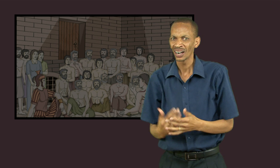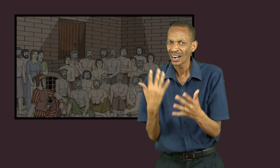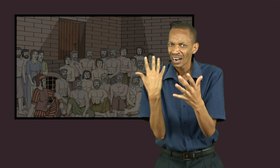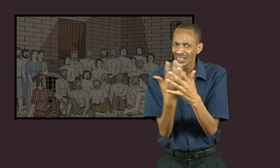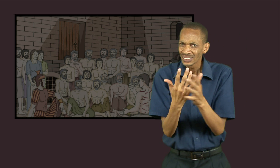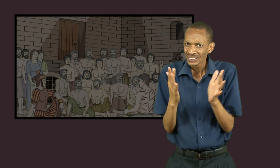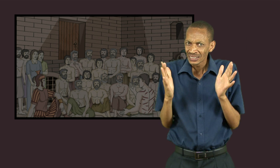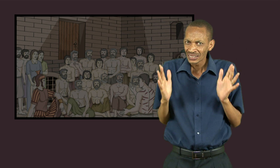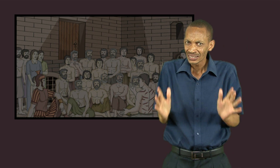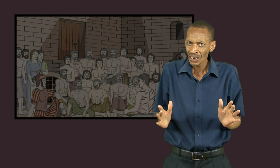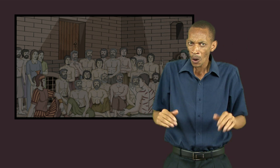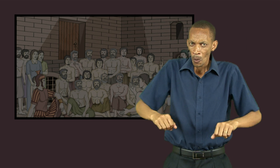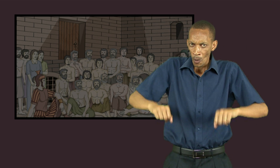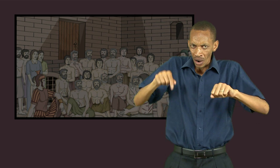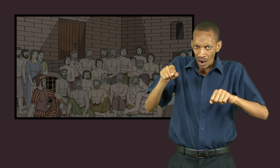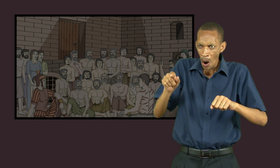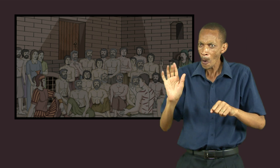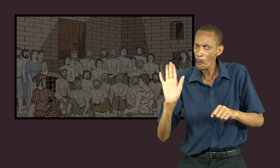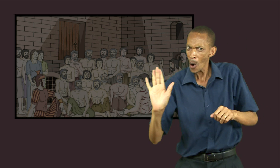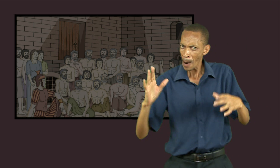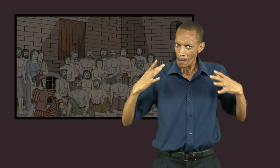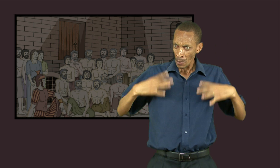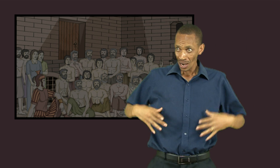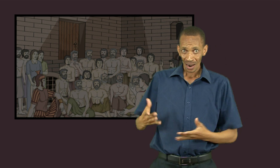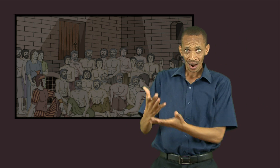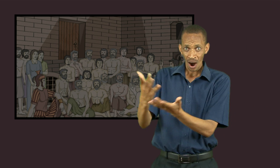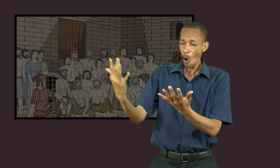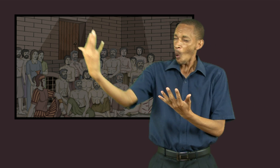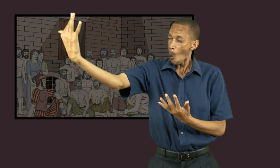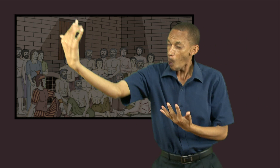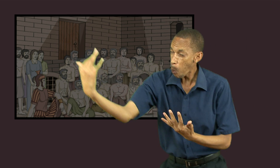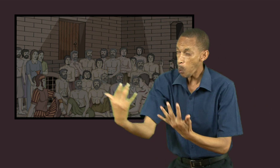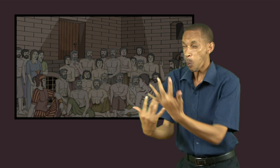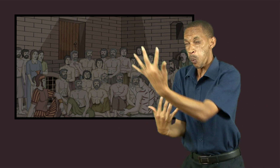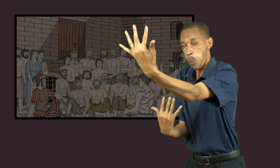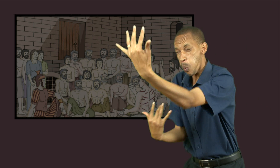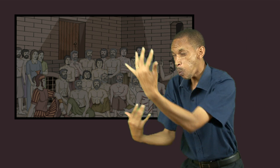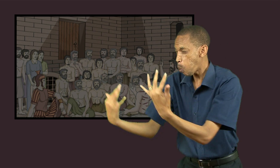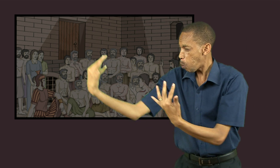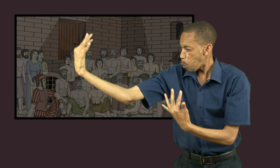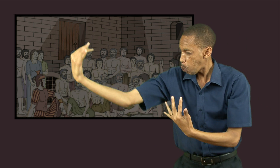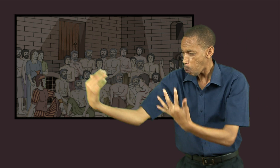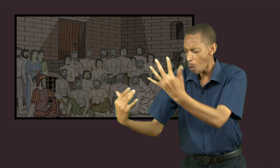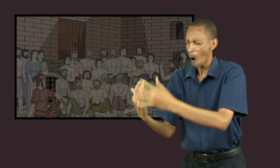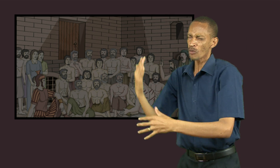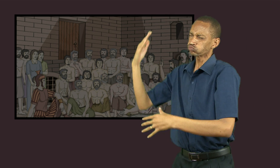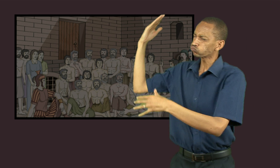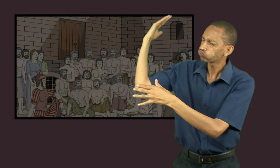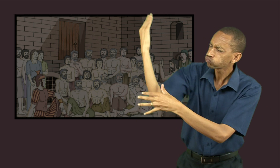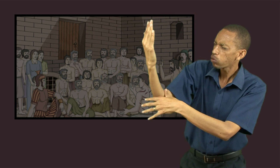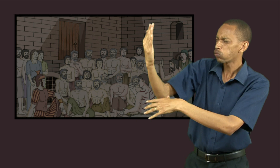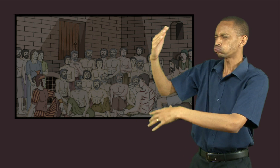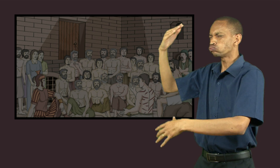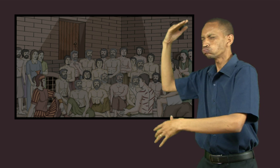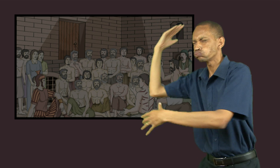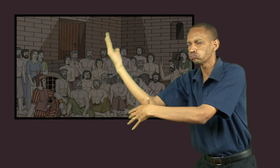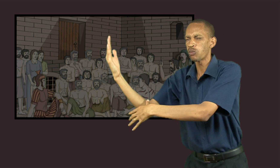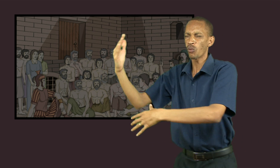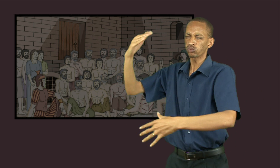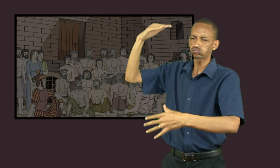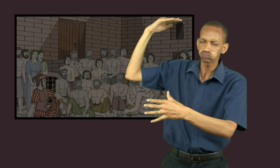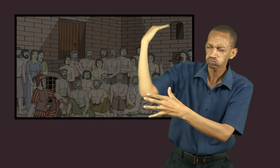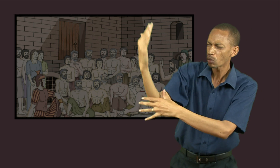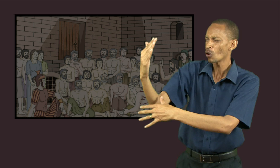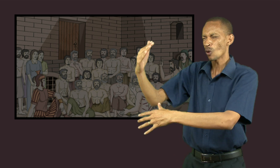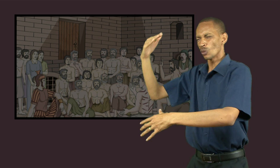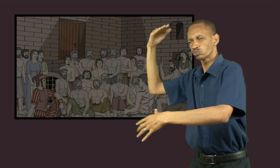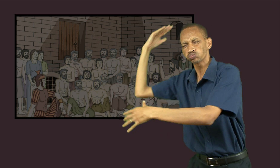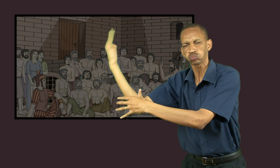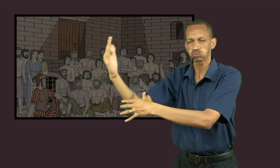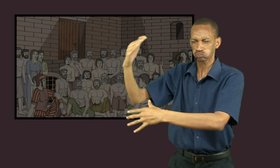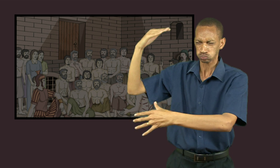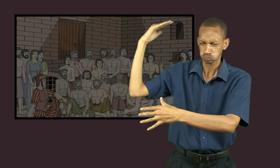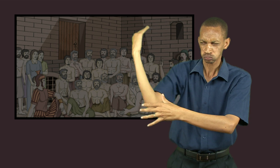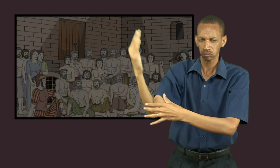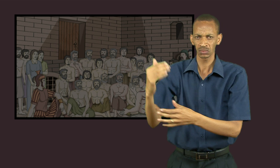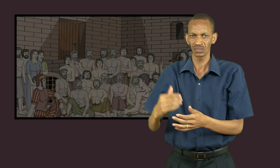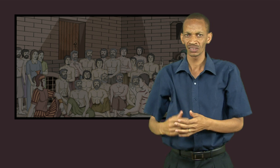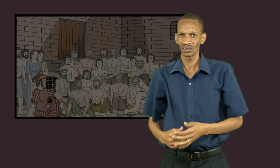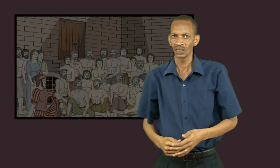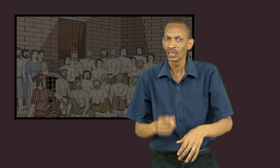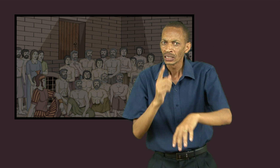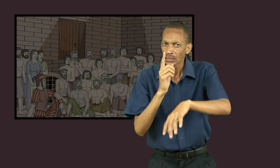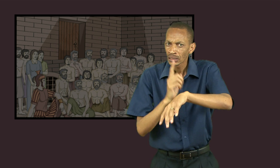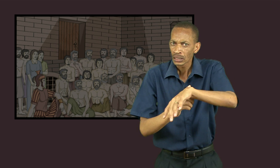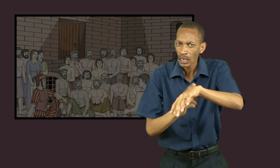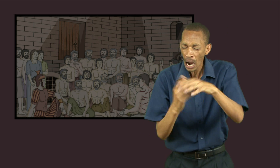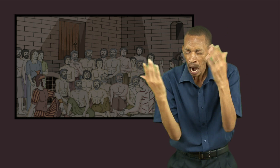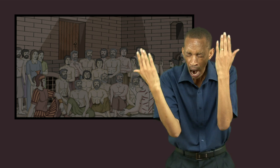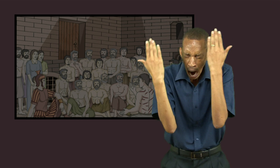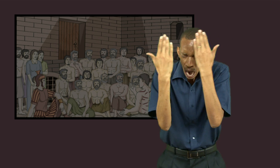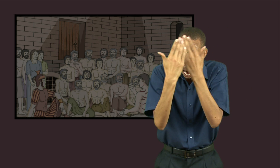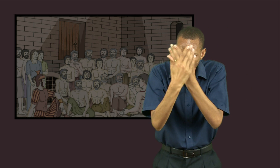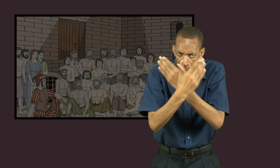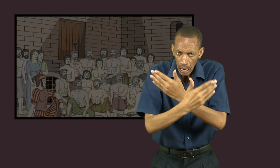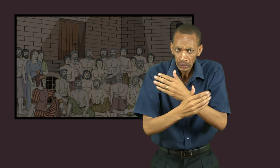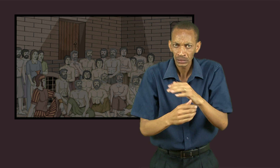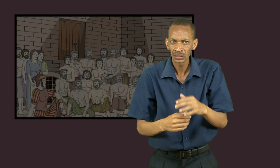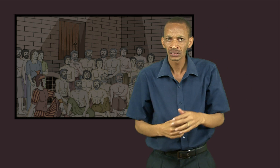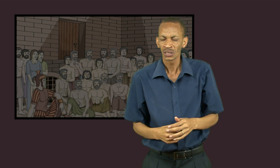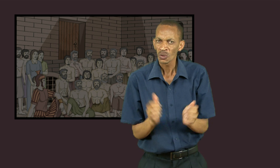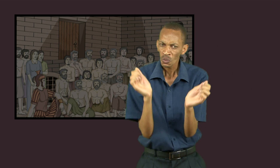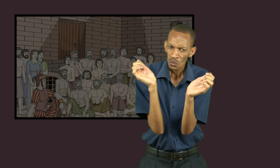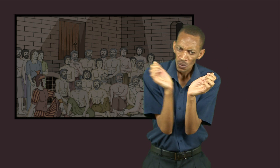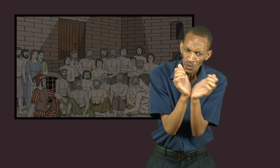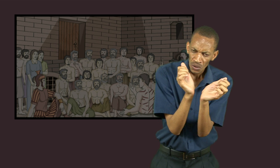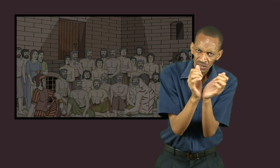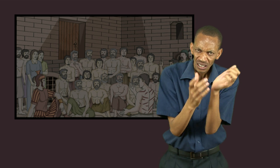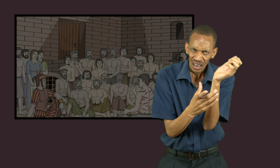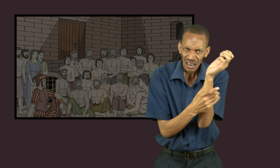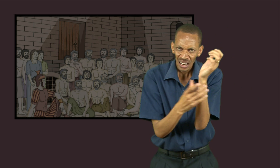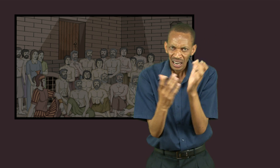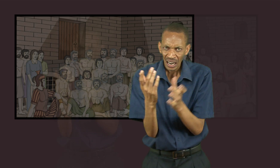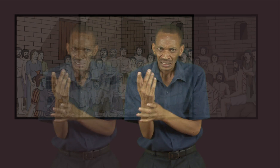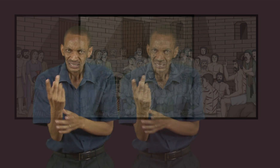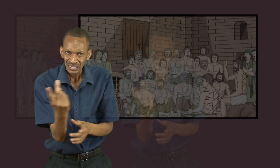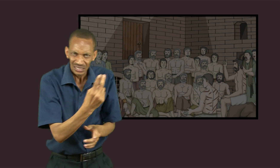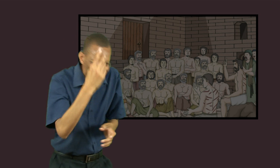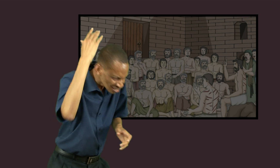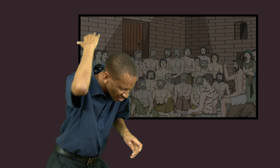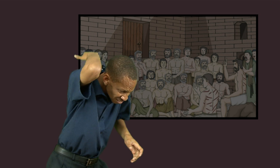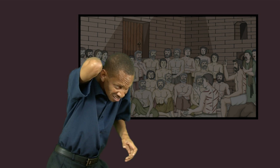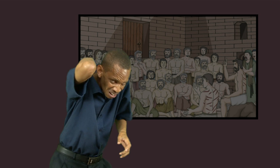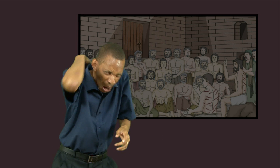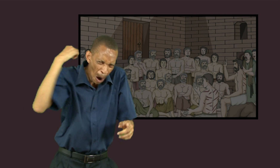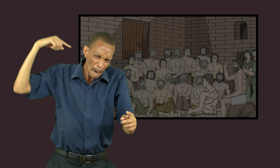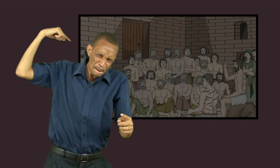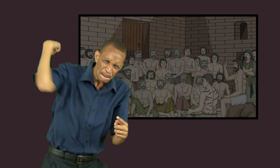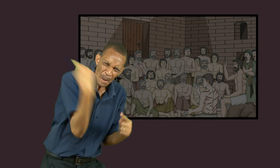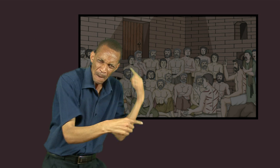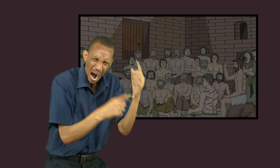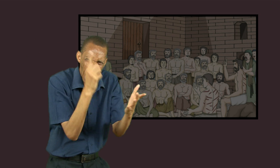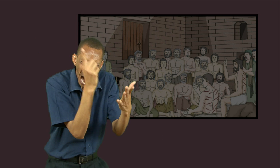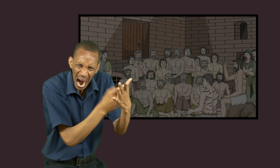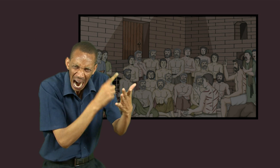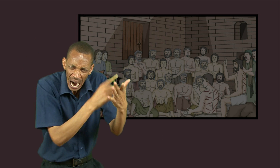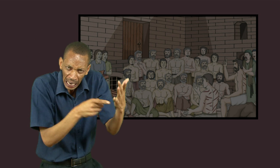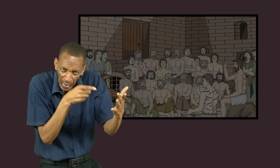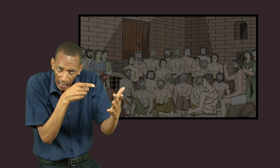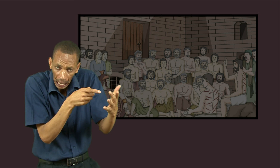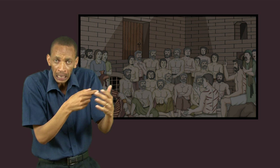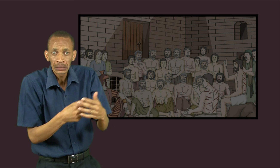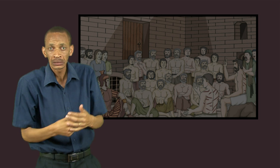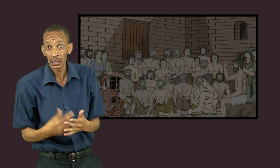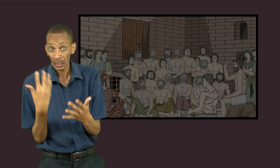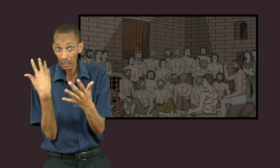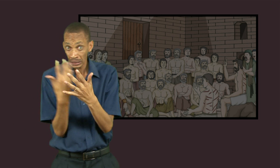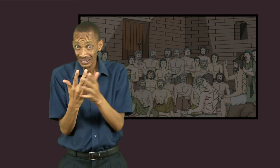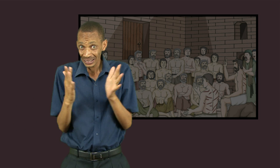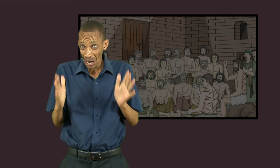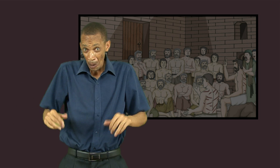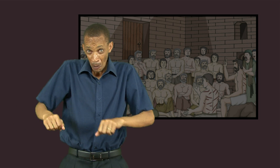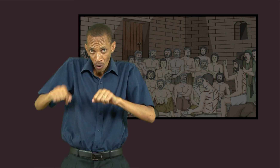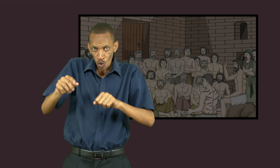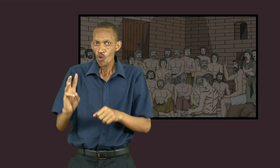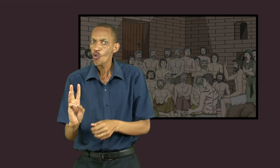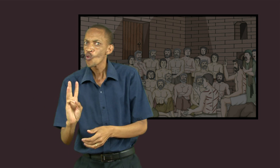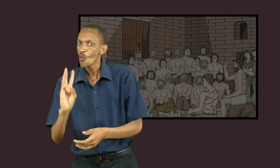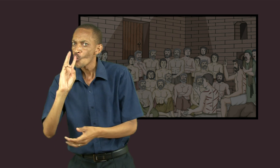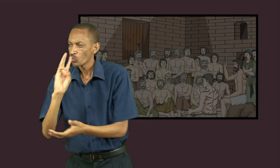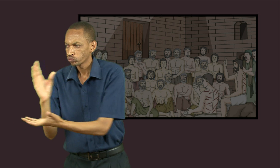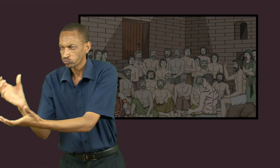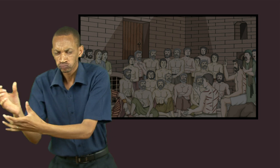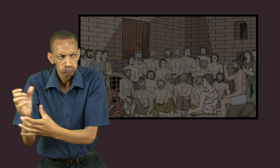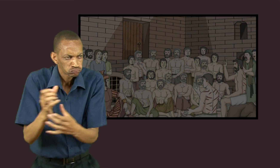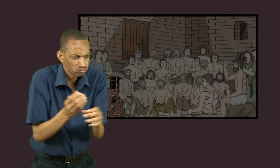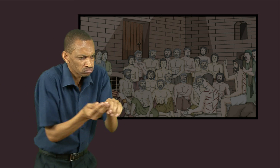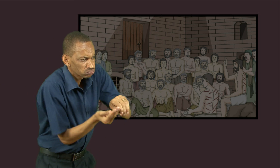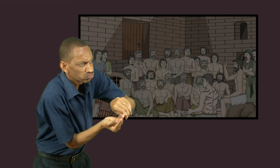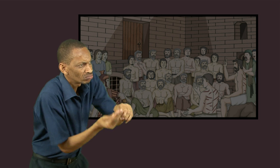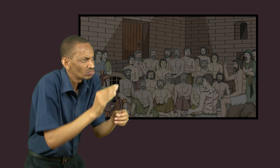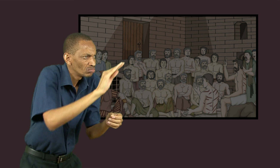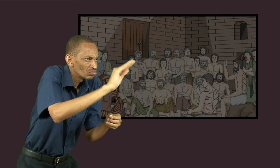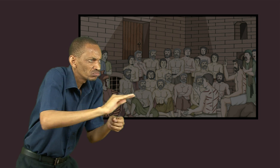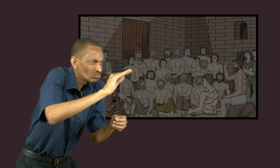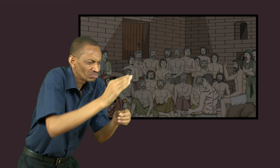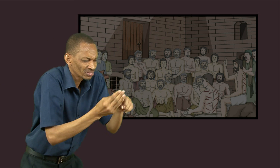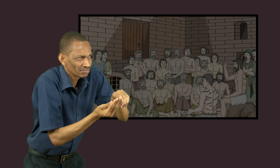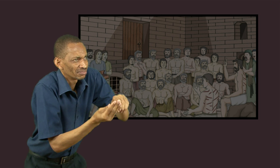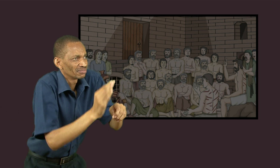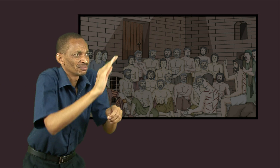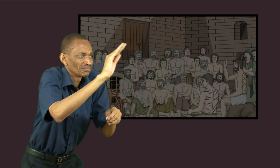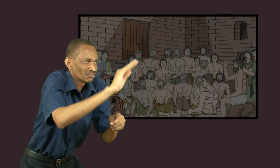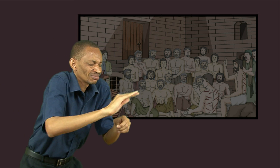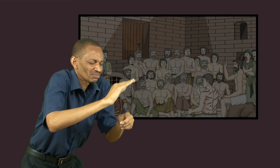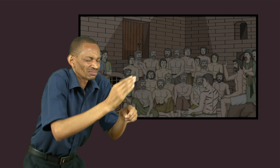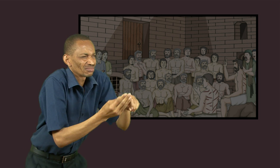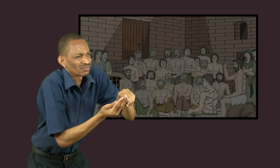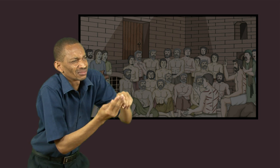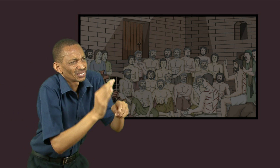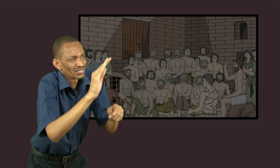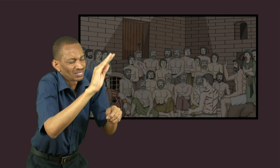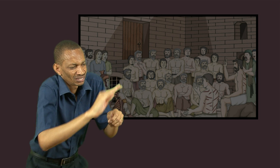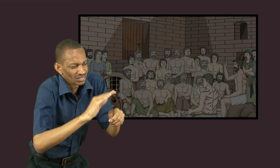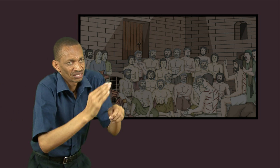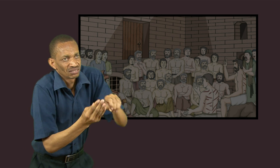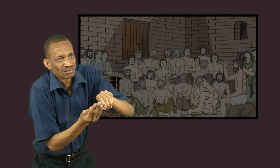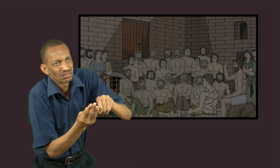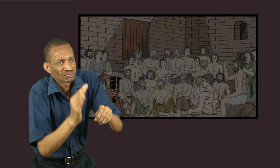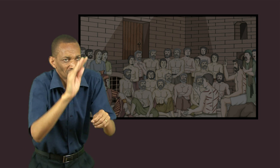Then Paul and Silas spoke the word of the Lord to him and to everyone in his house.